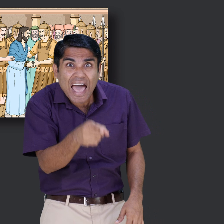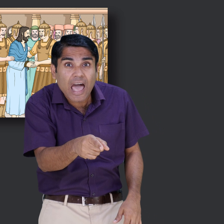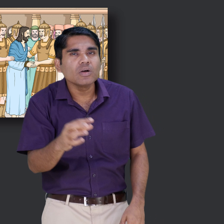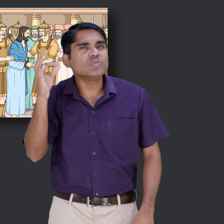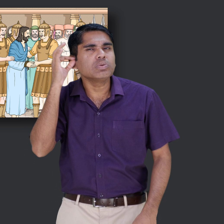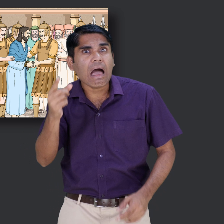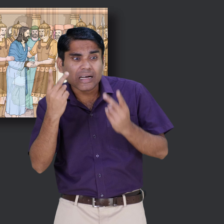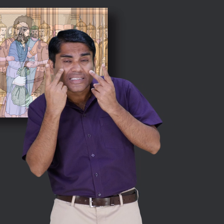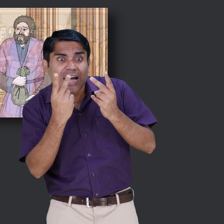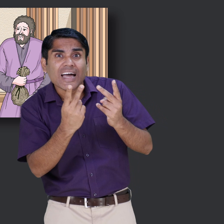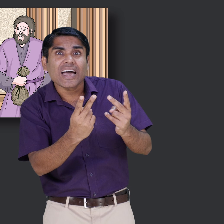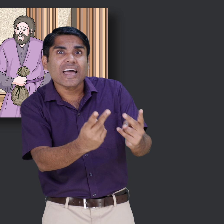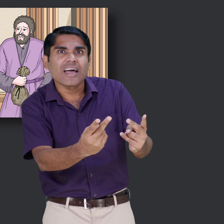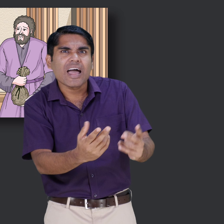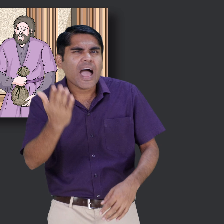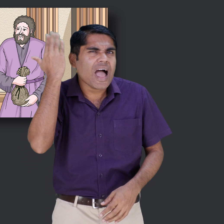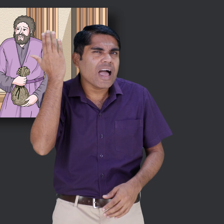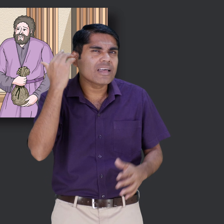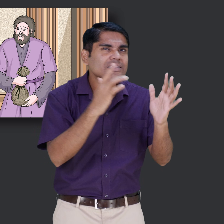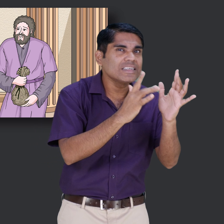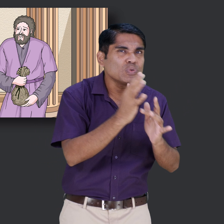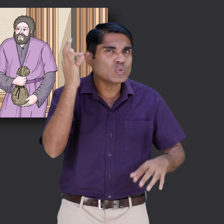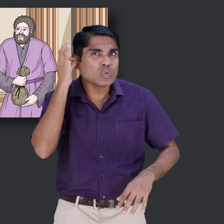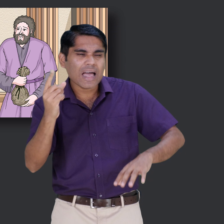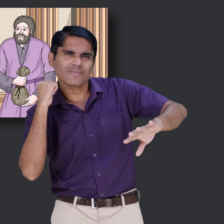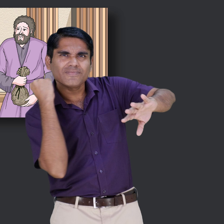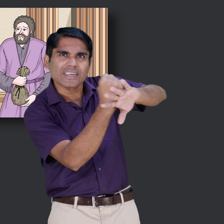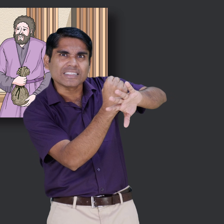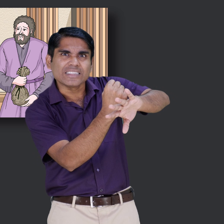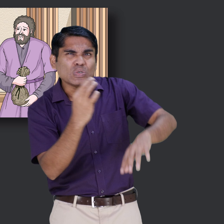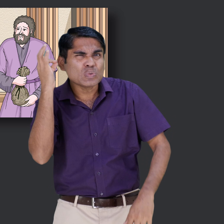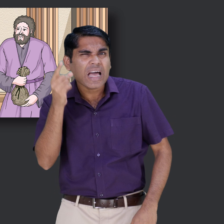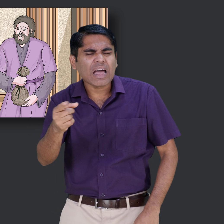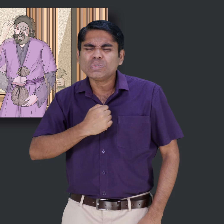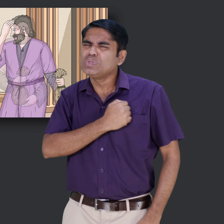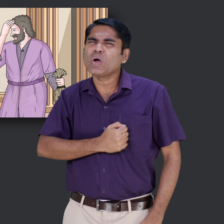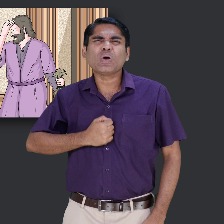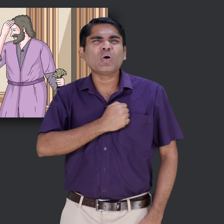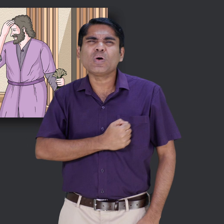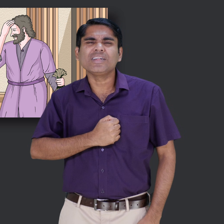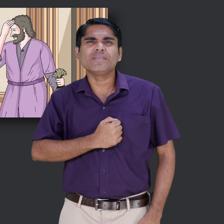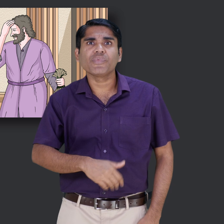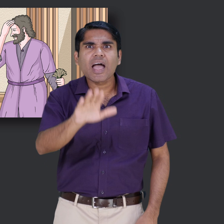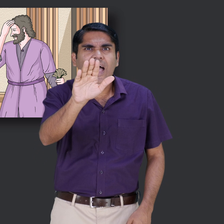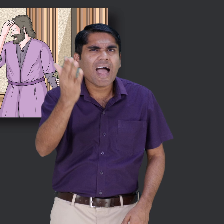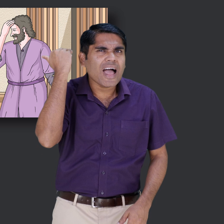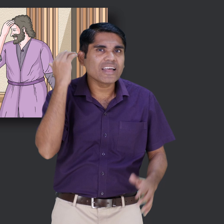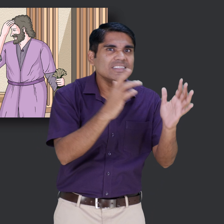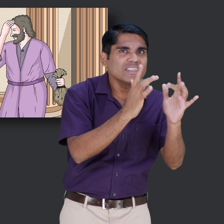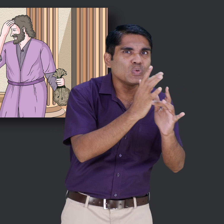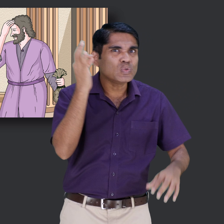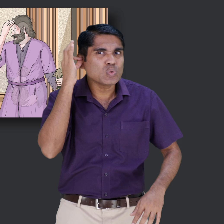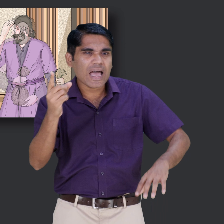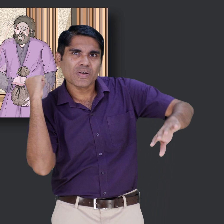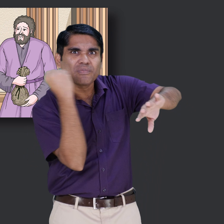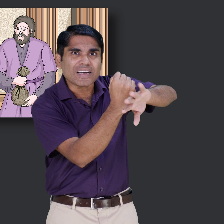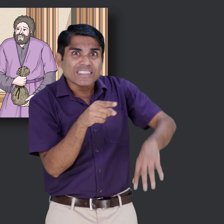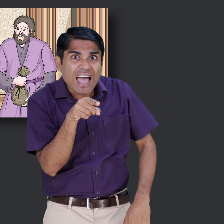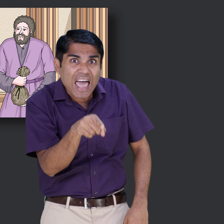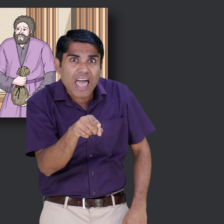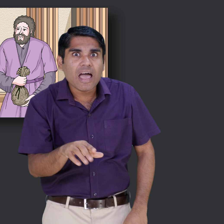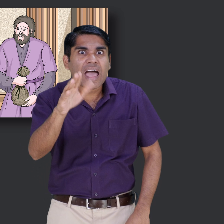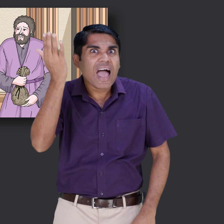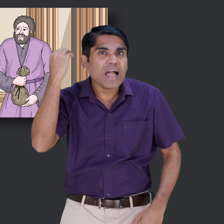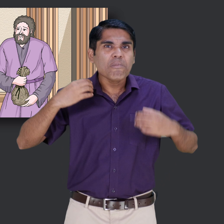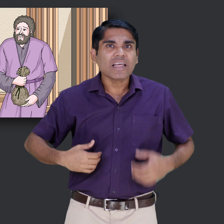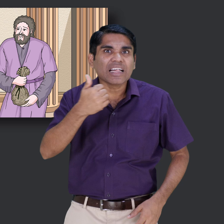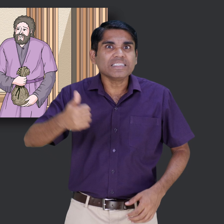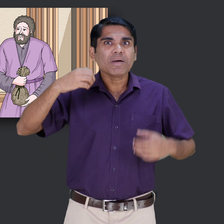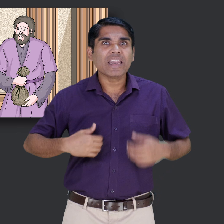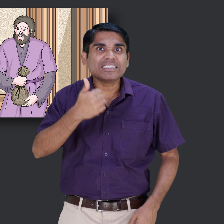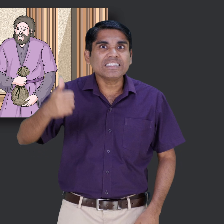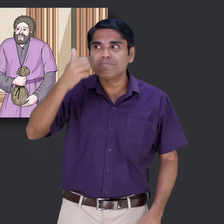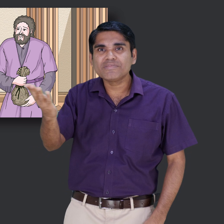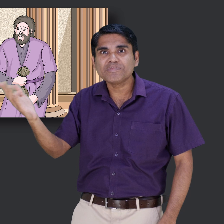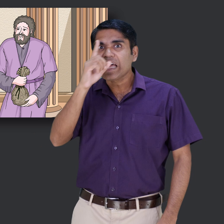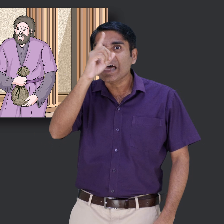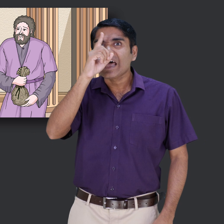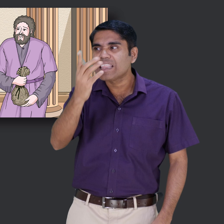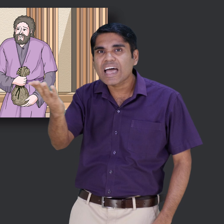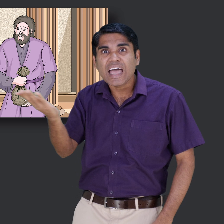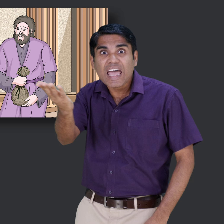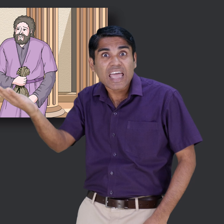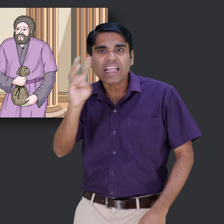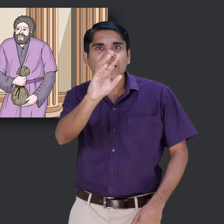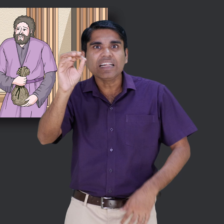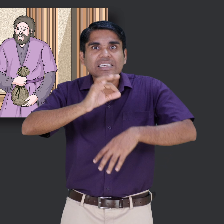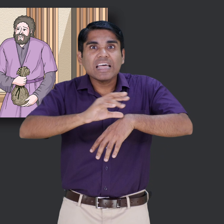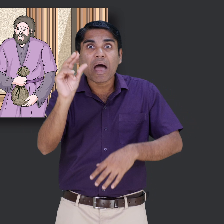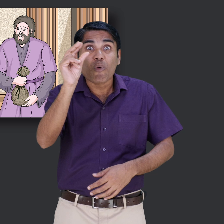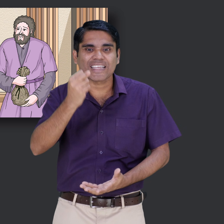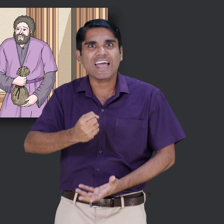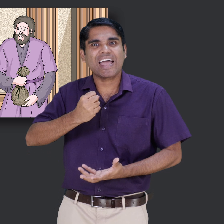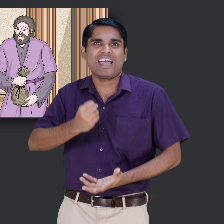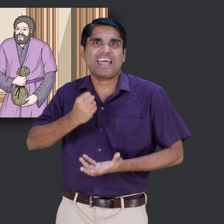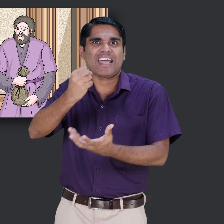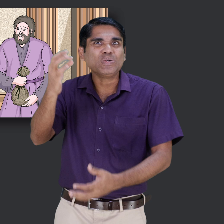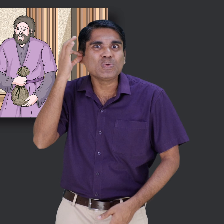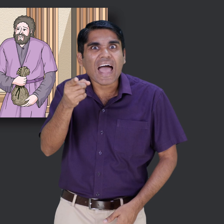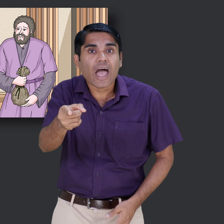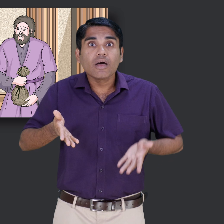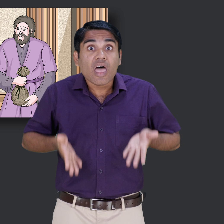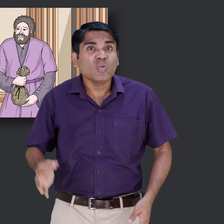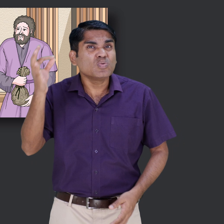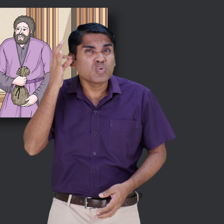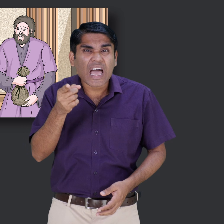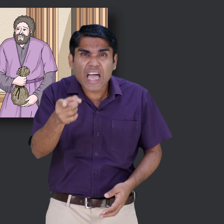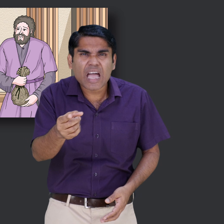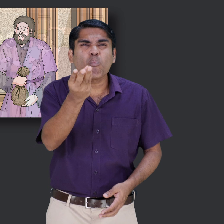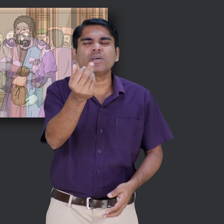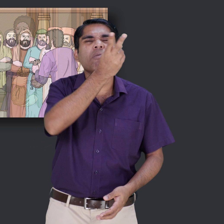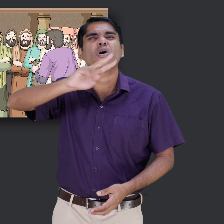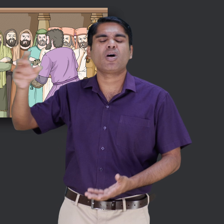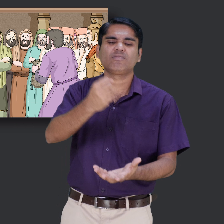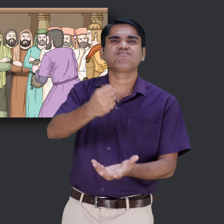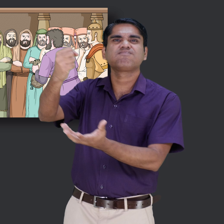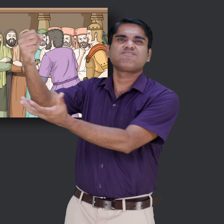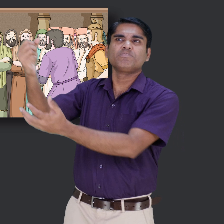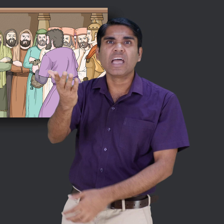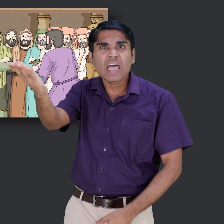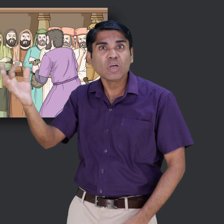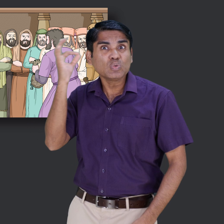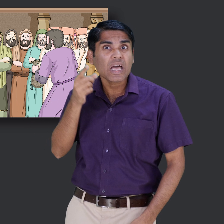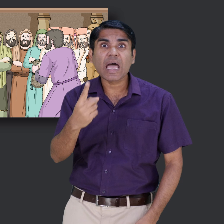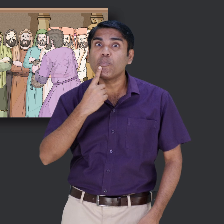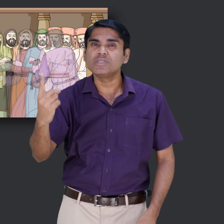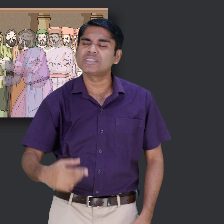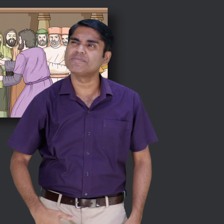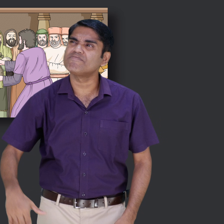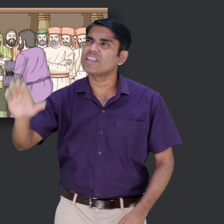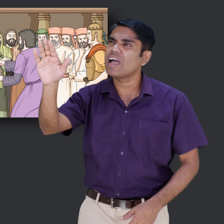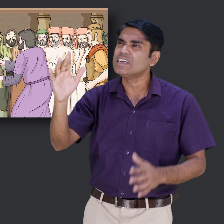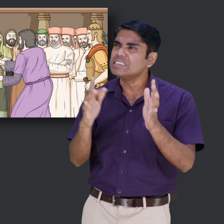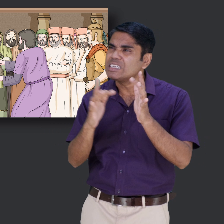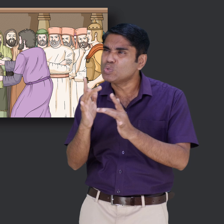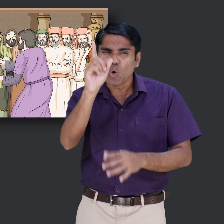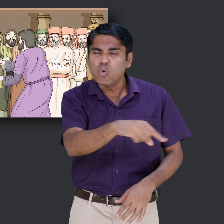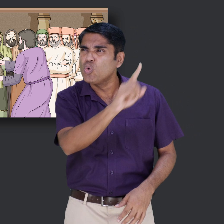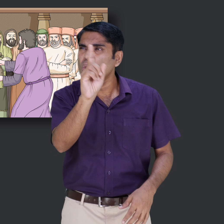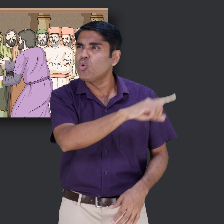When Judas, who had betrayed Him, saw that Jesus was condemned, he was filled with remorse and returned the thirty pieces of silver to the chief priests and elders.